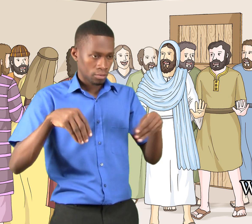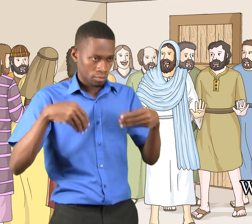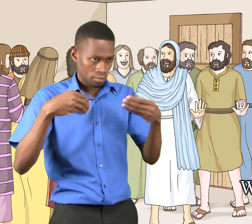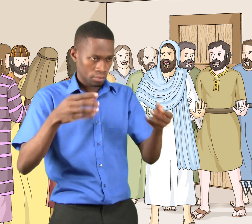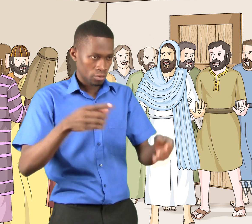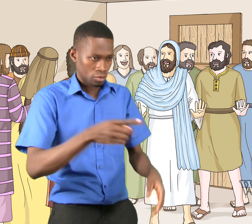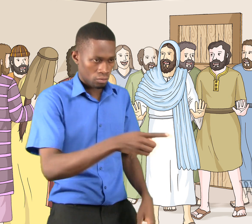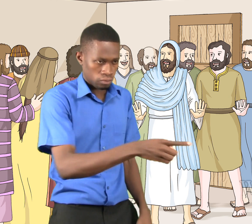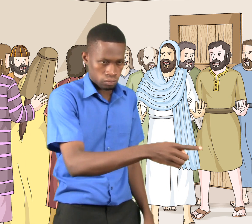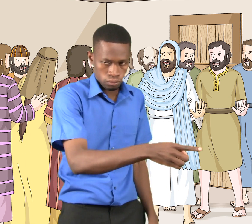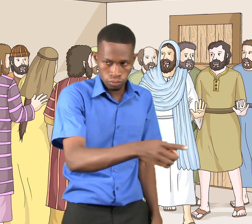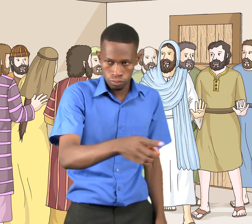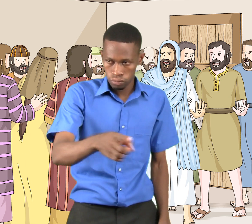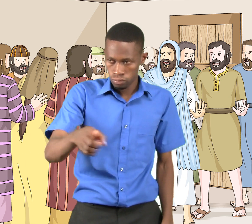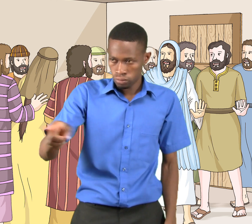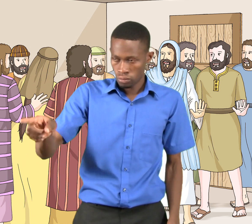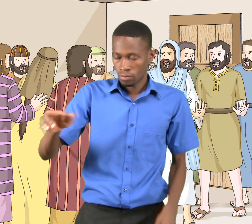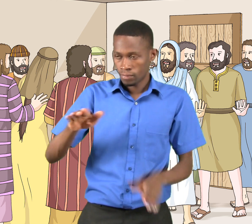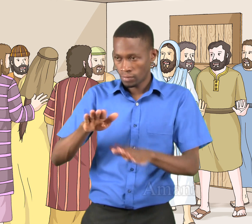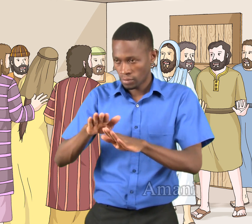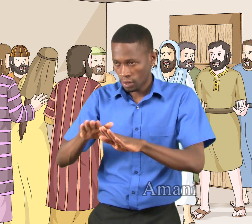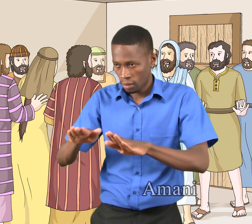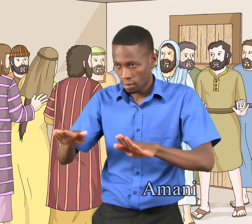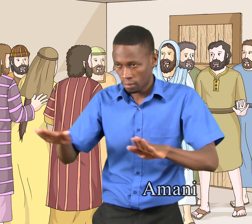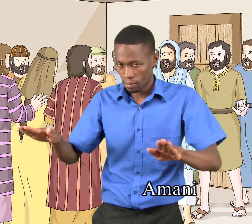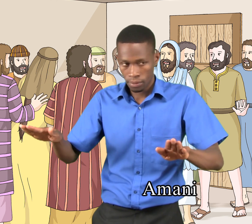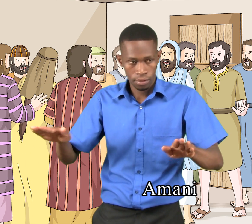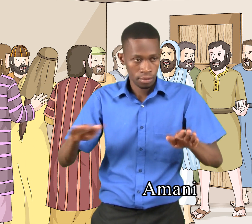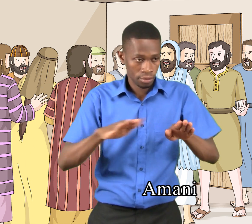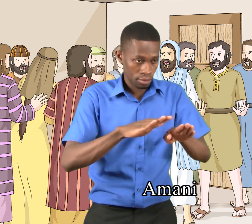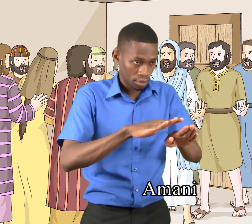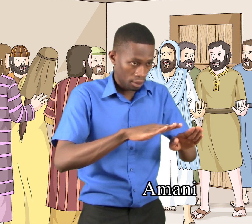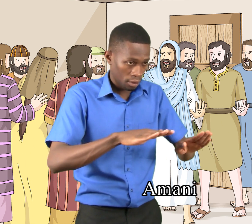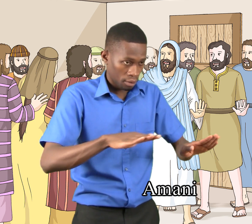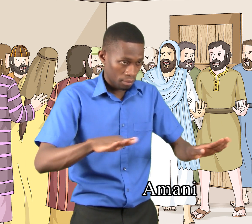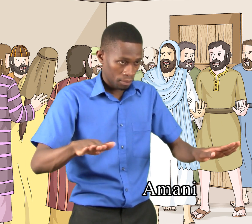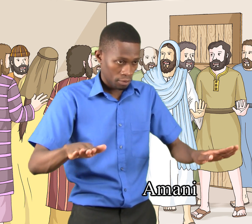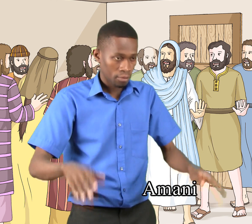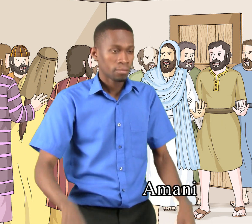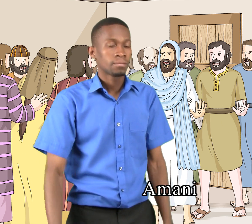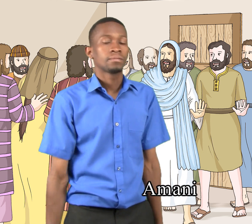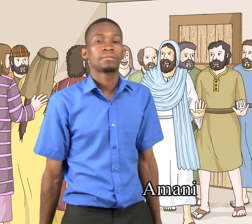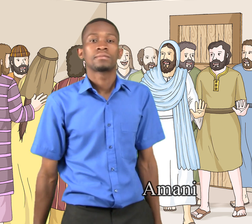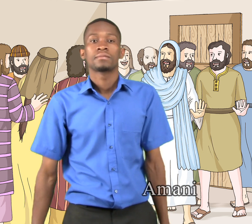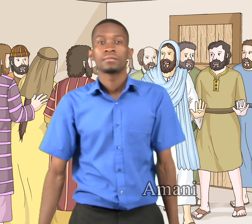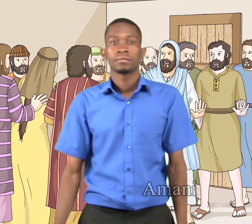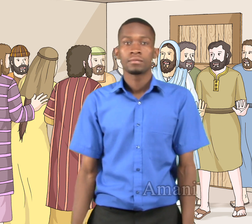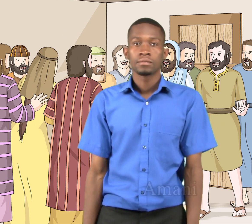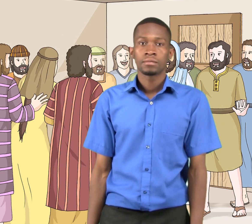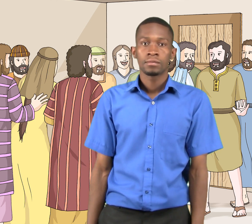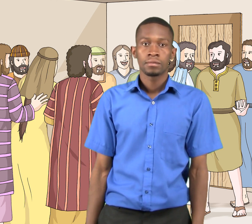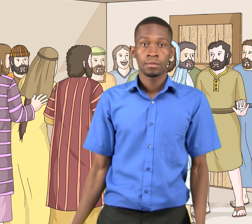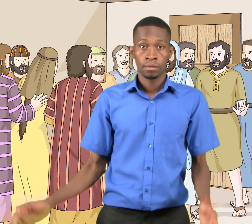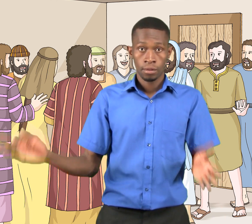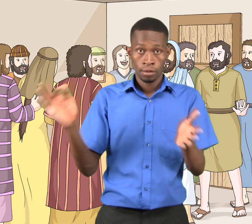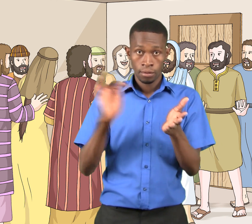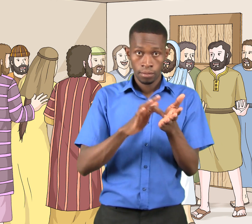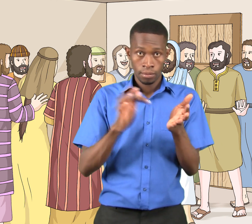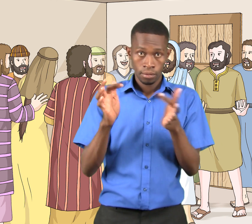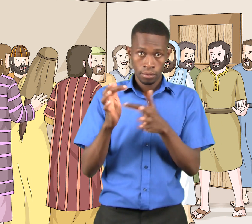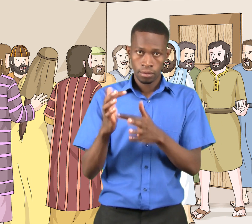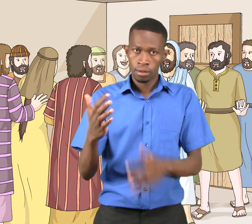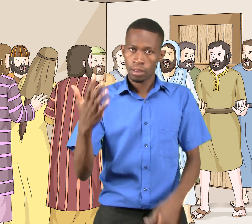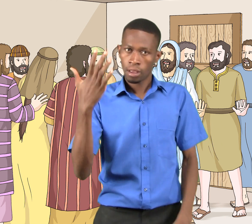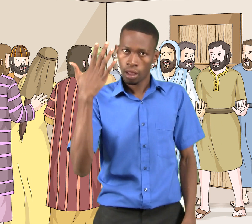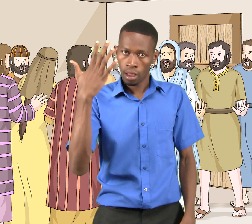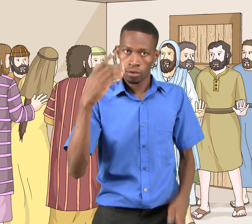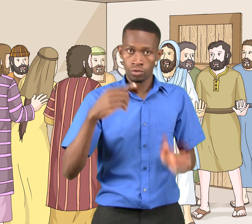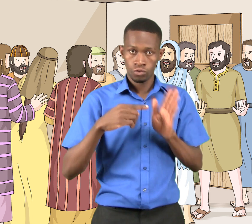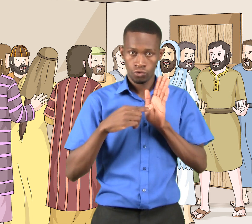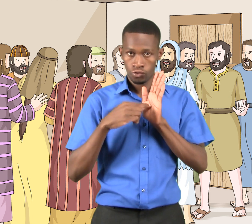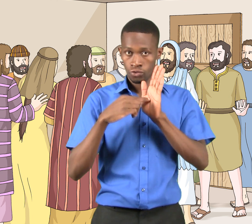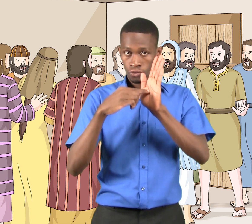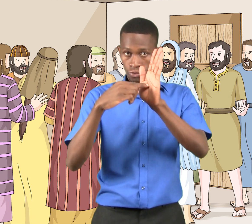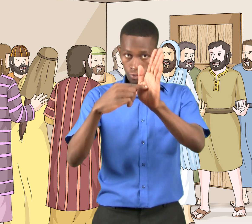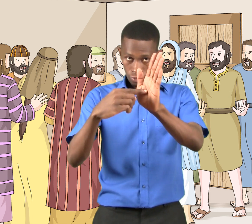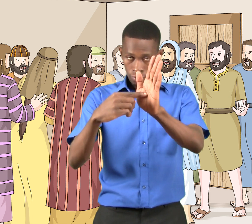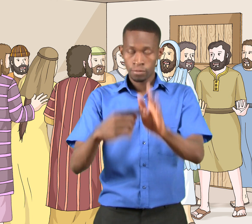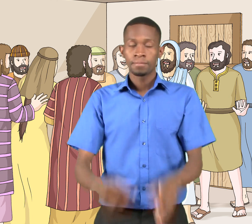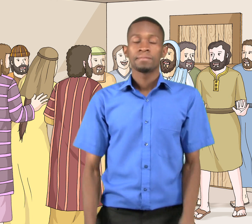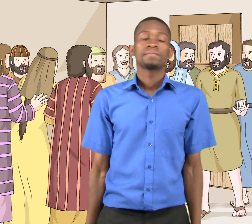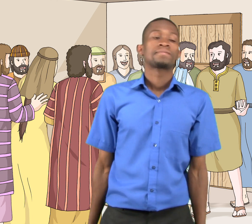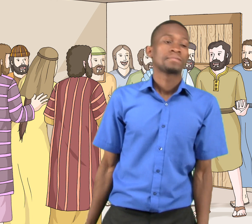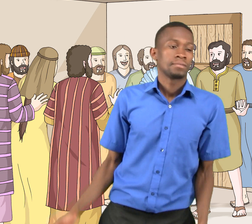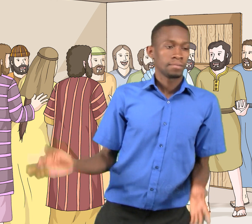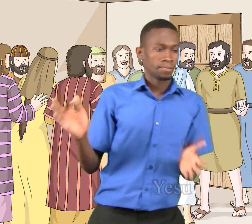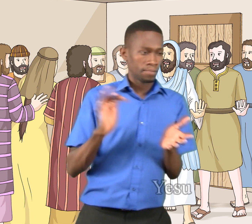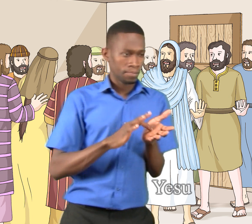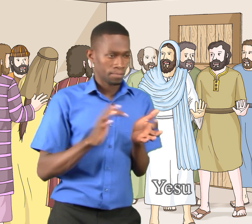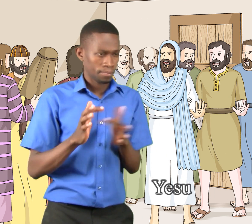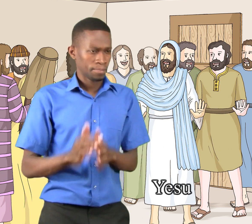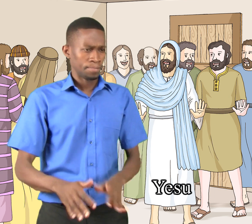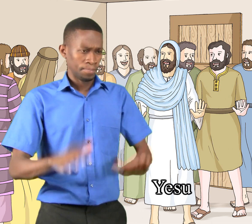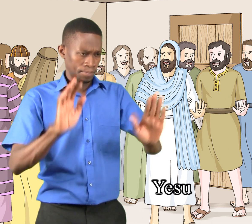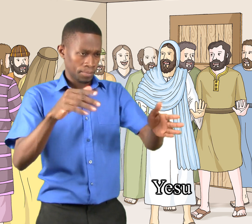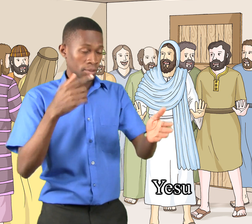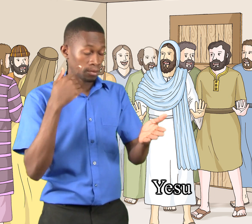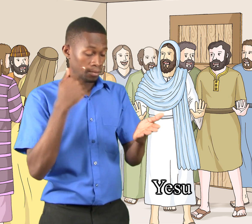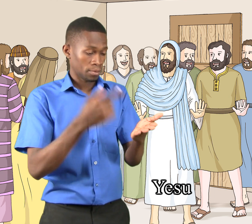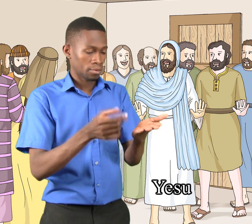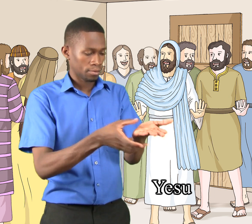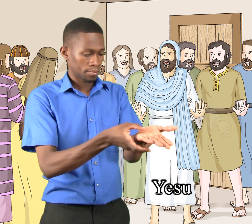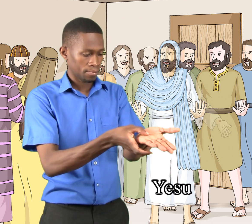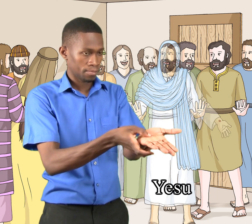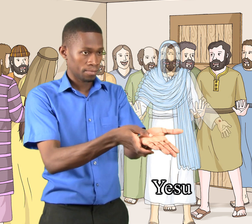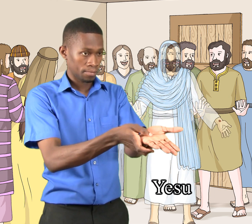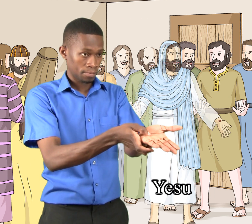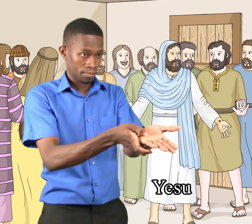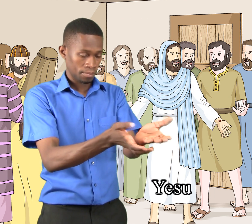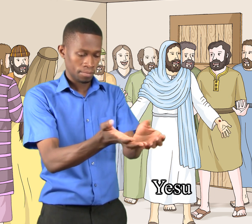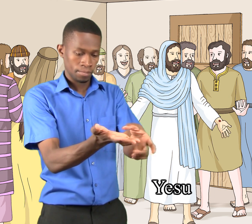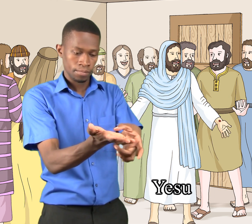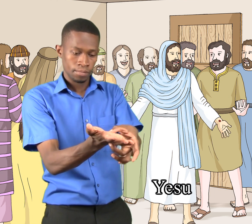“Peace be with you!” He said to them.